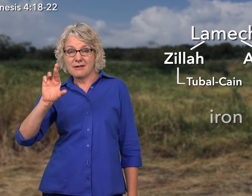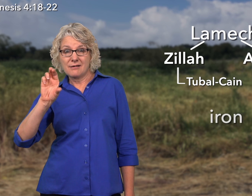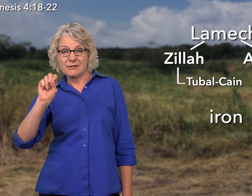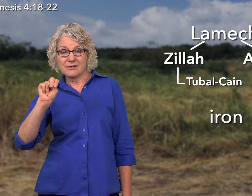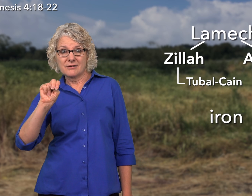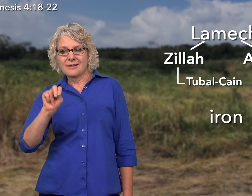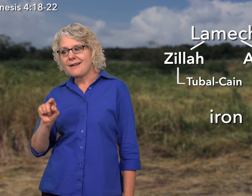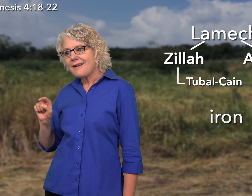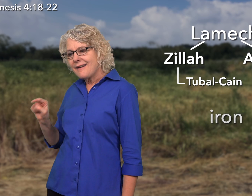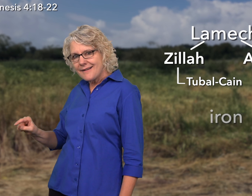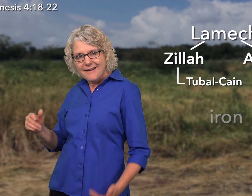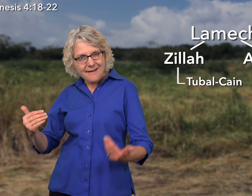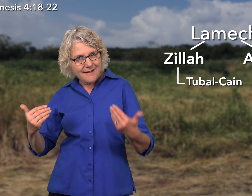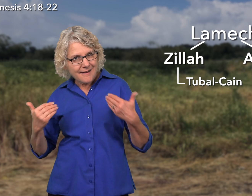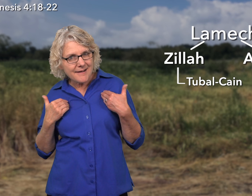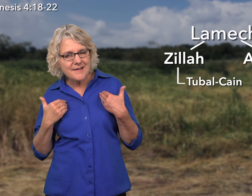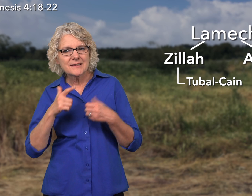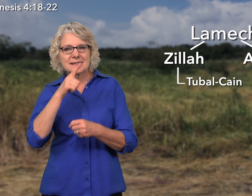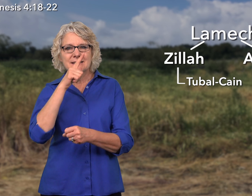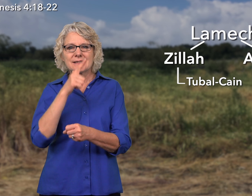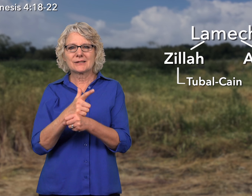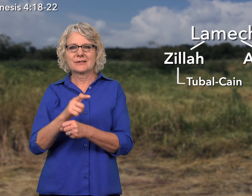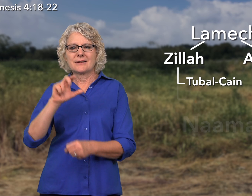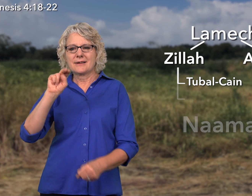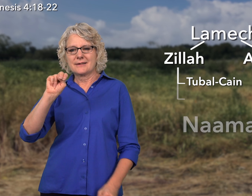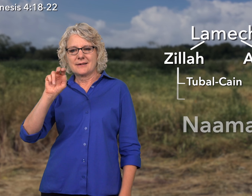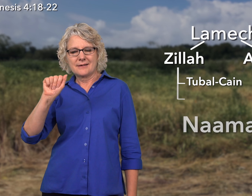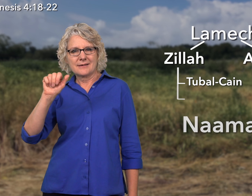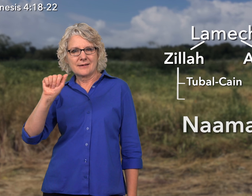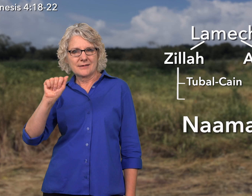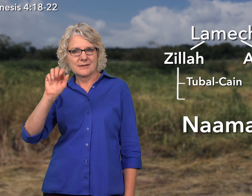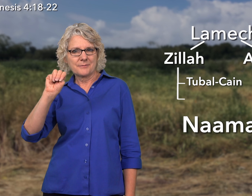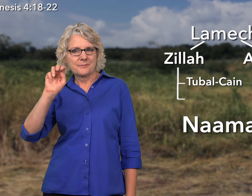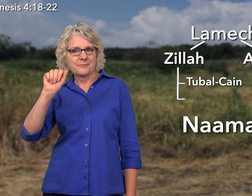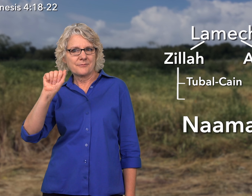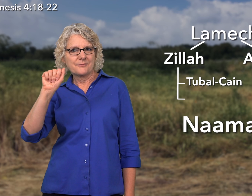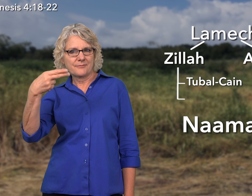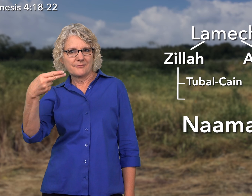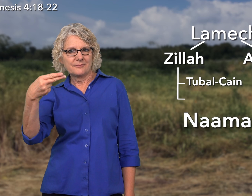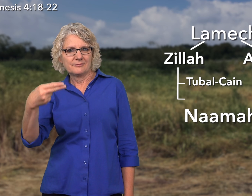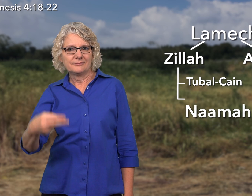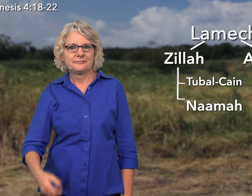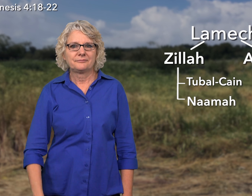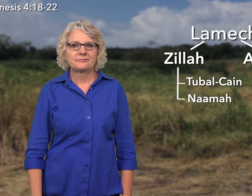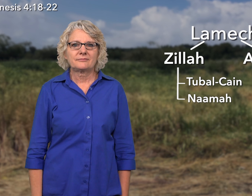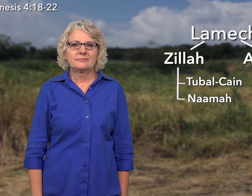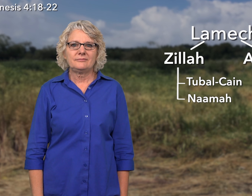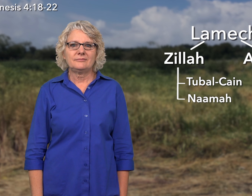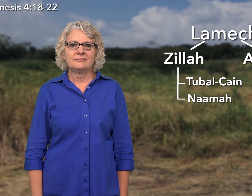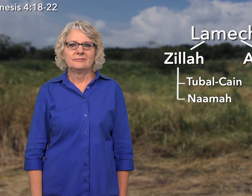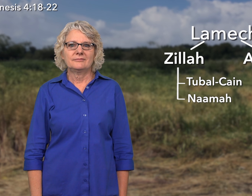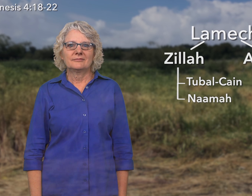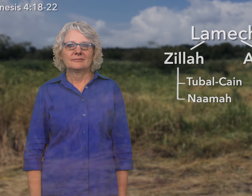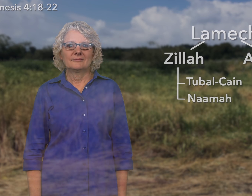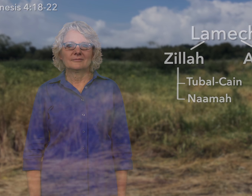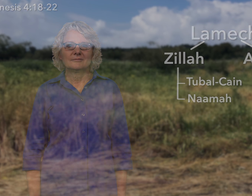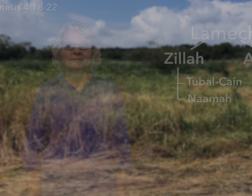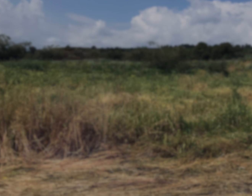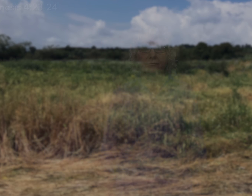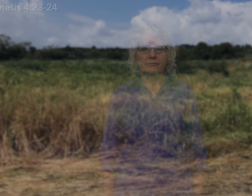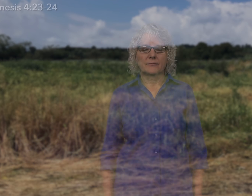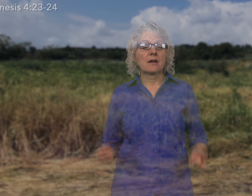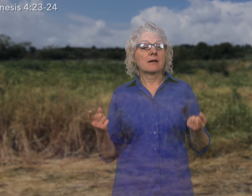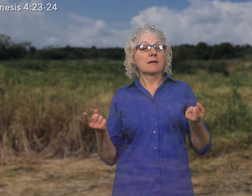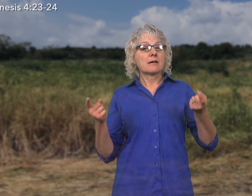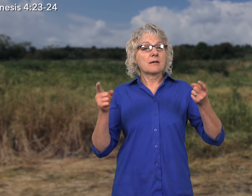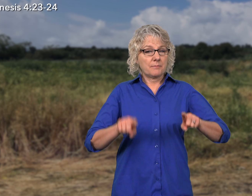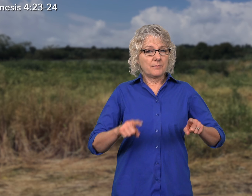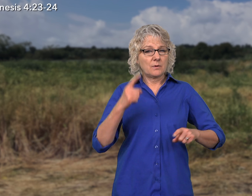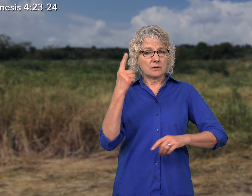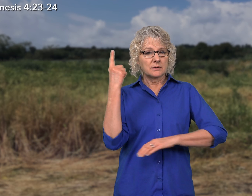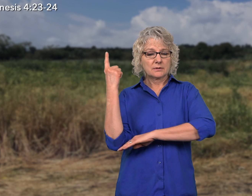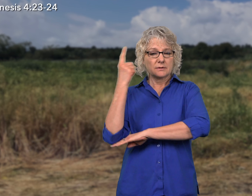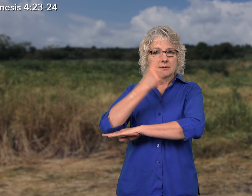And the sister of Tubal-cain was Naamah.